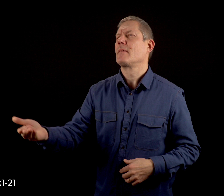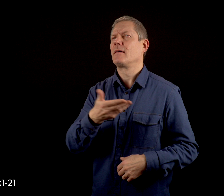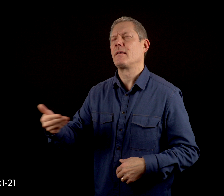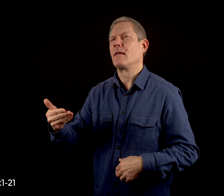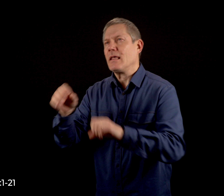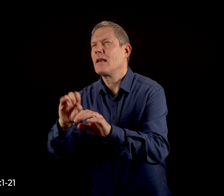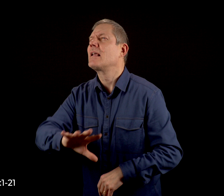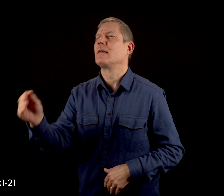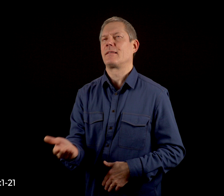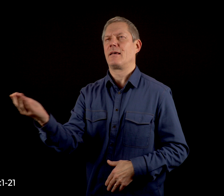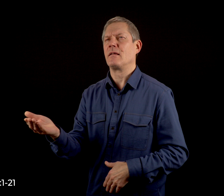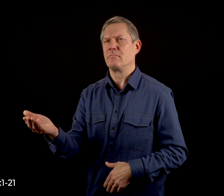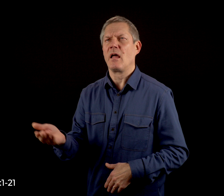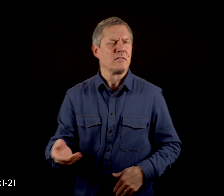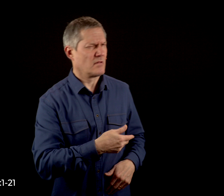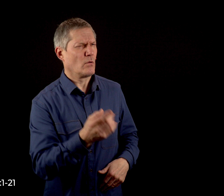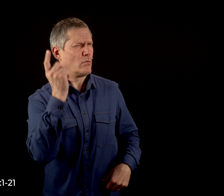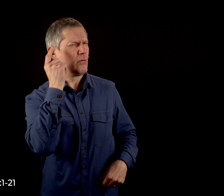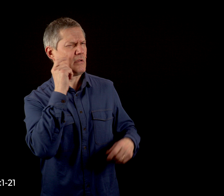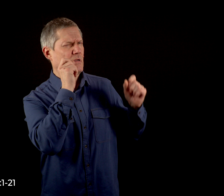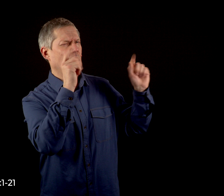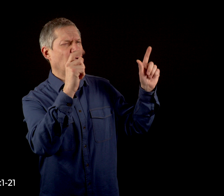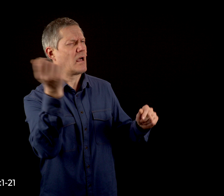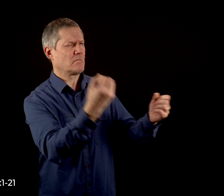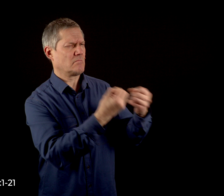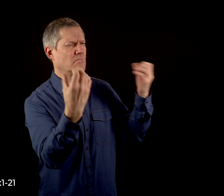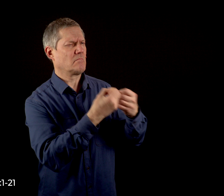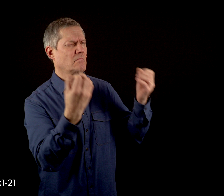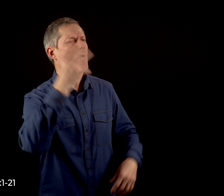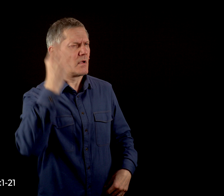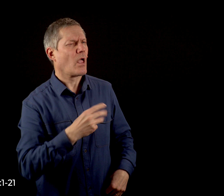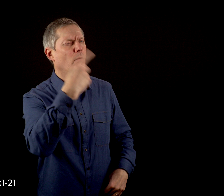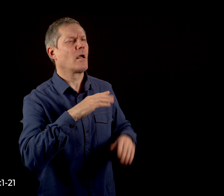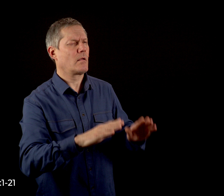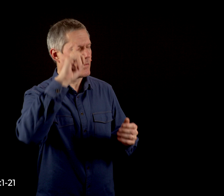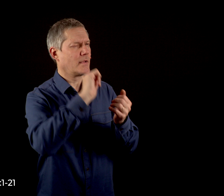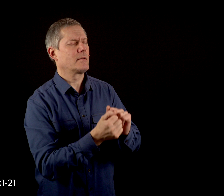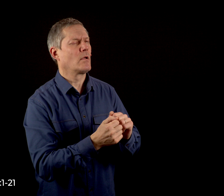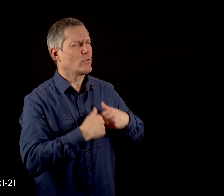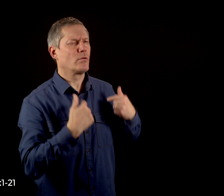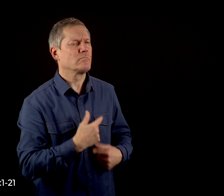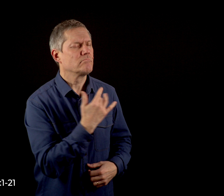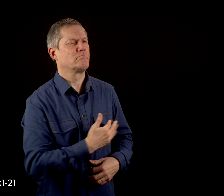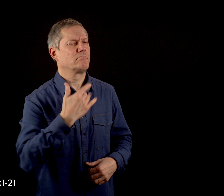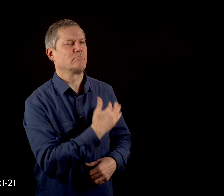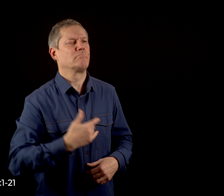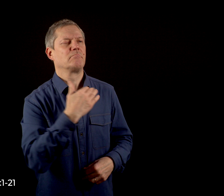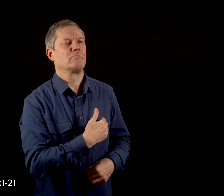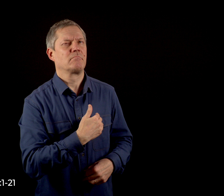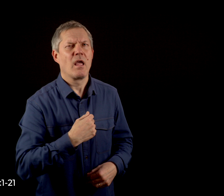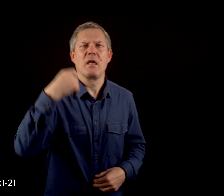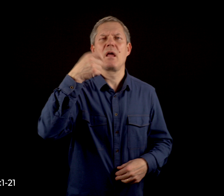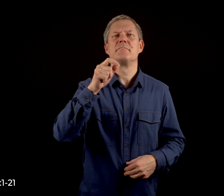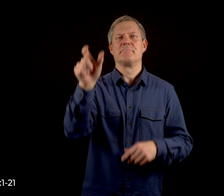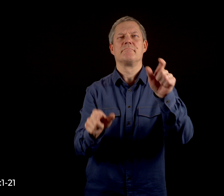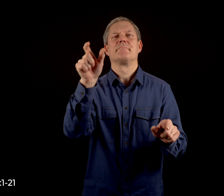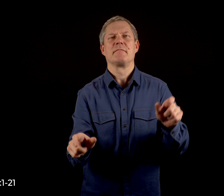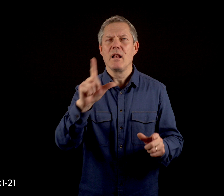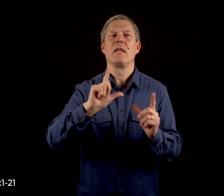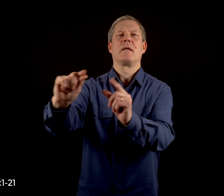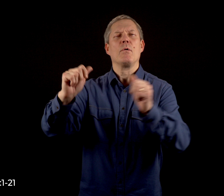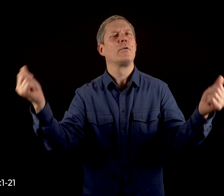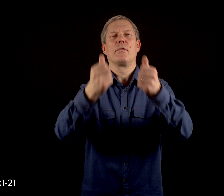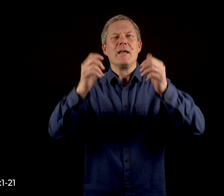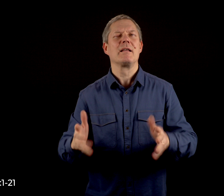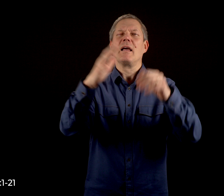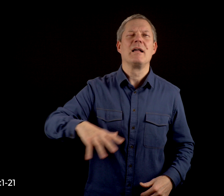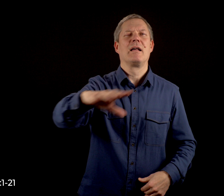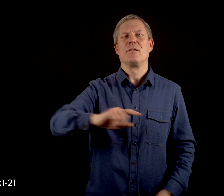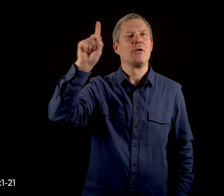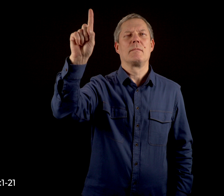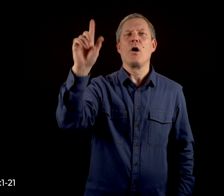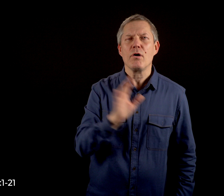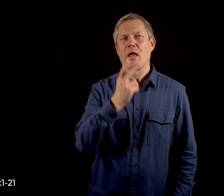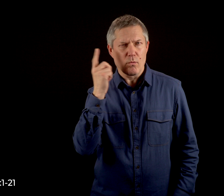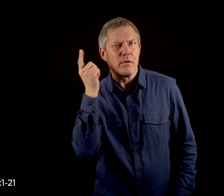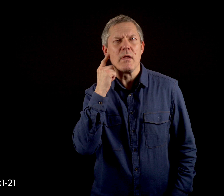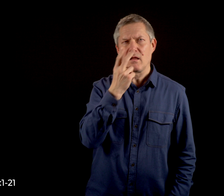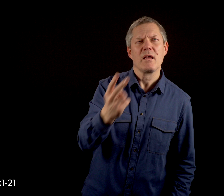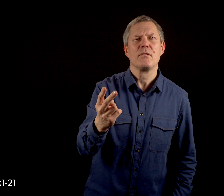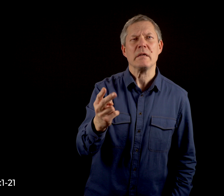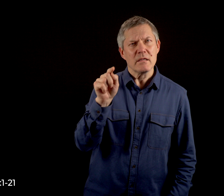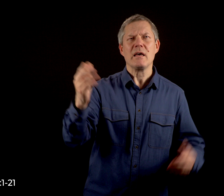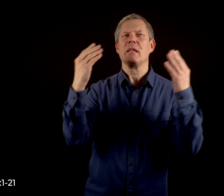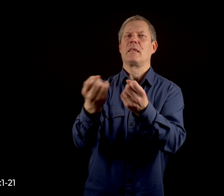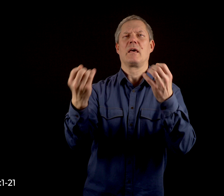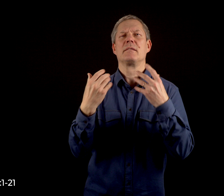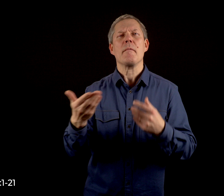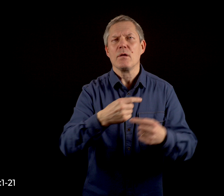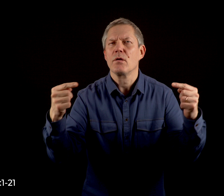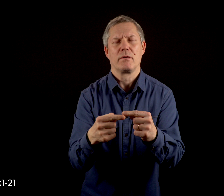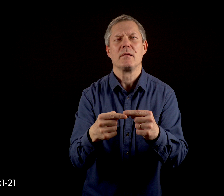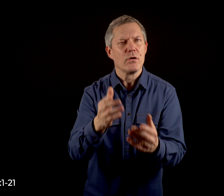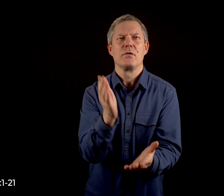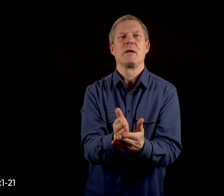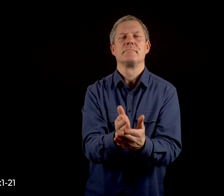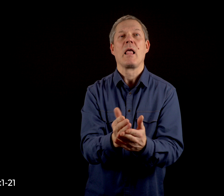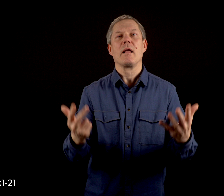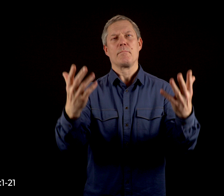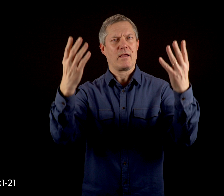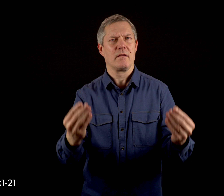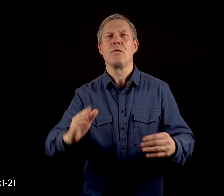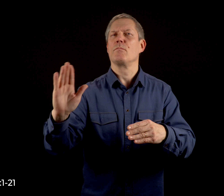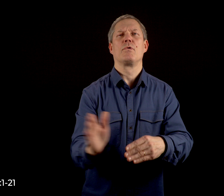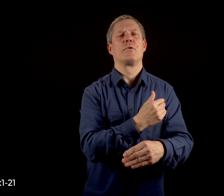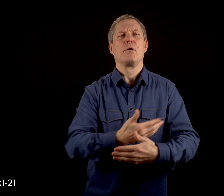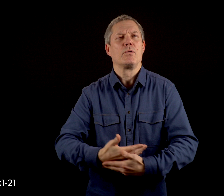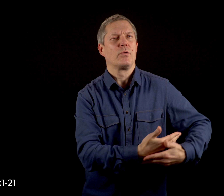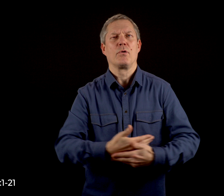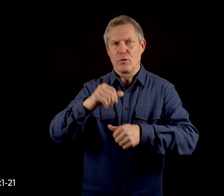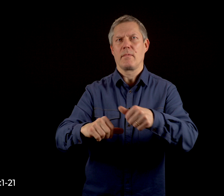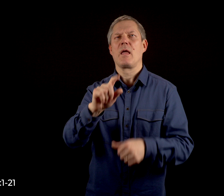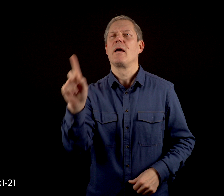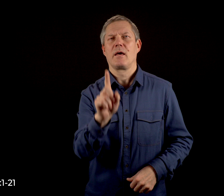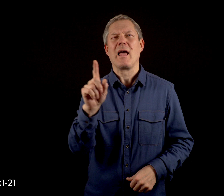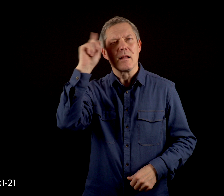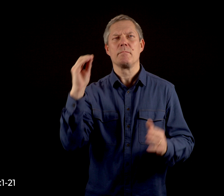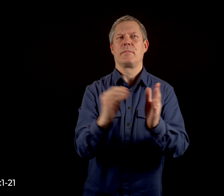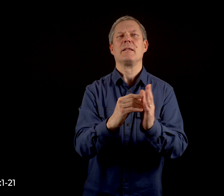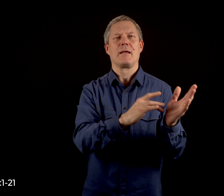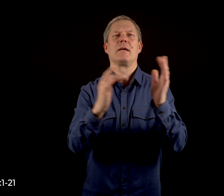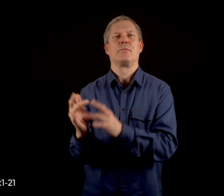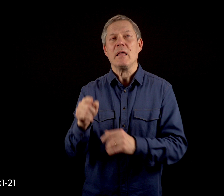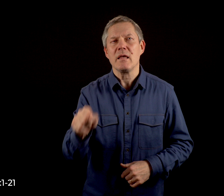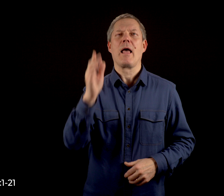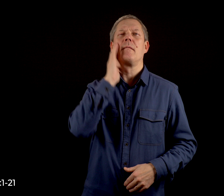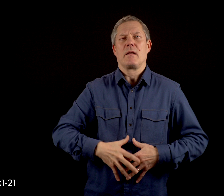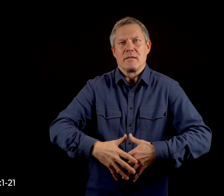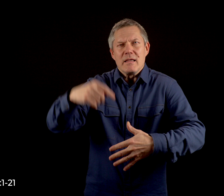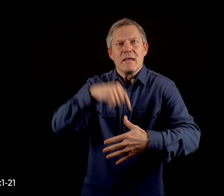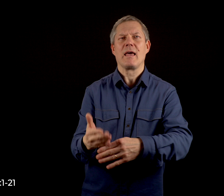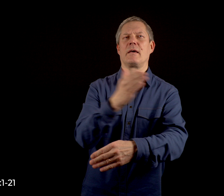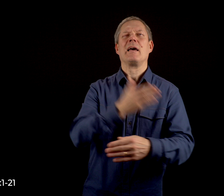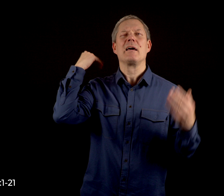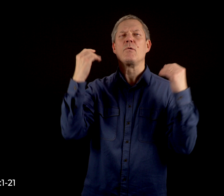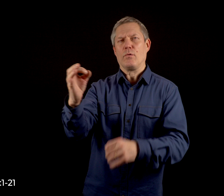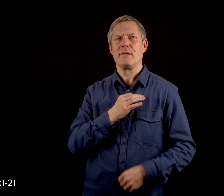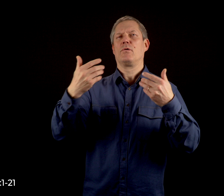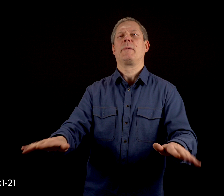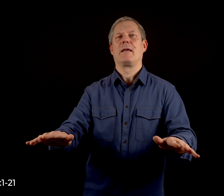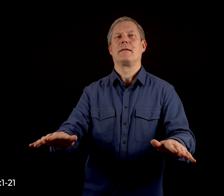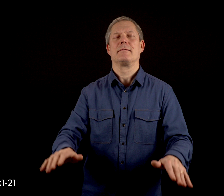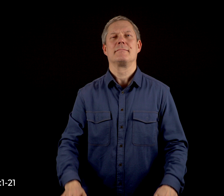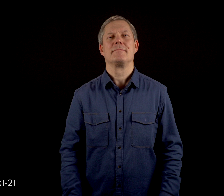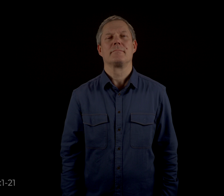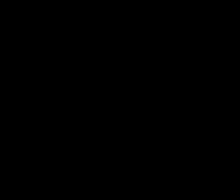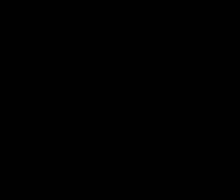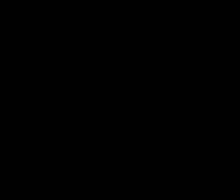And all who heard it were amazed at what the shepherds said to them. But Mary treasured up all these things and pondered them in her heart. The shepherds returned, glorifying and praising God for all they had heard and seen, which was just as the angel had told them. When the eight days until His circumcision had passed, He was named Jesus, the name the angel had given Him before He had been conceived.